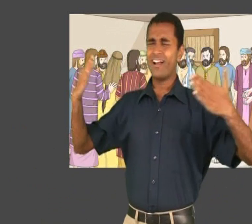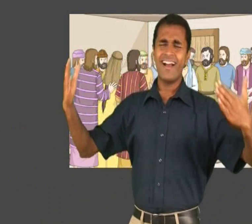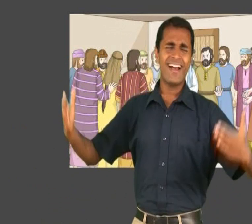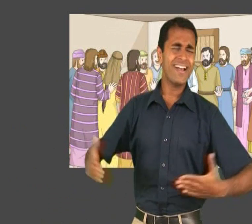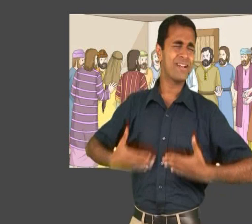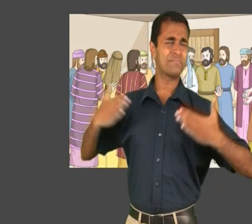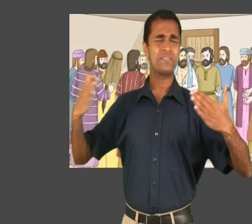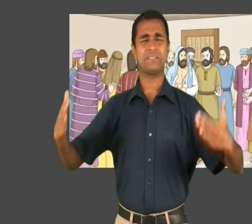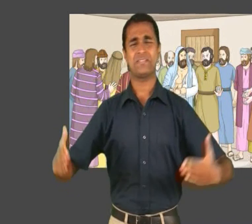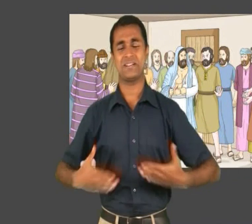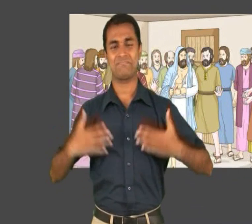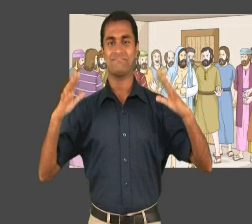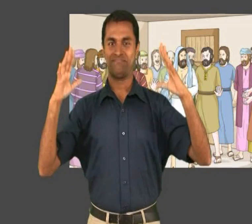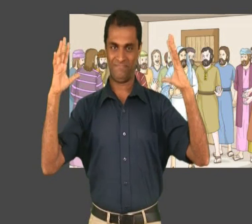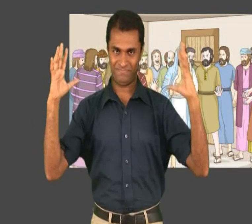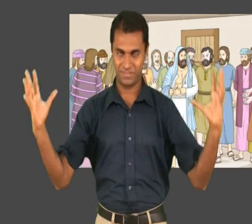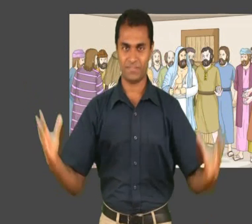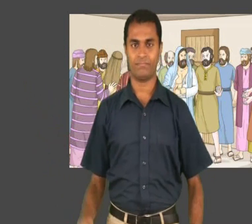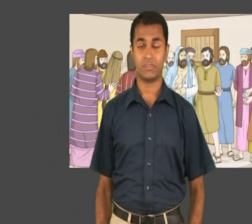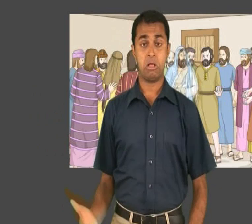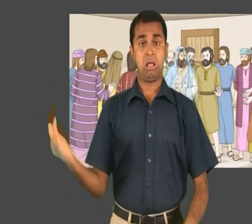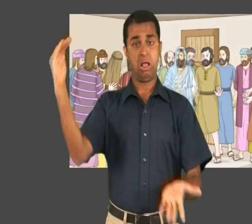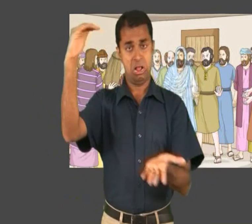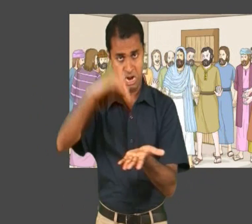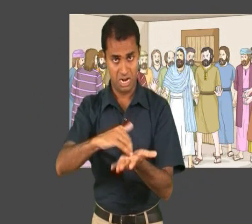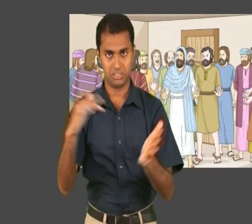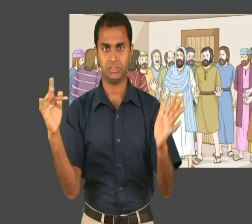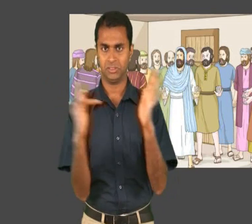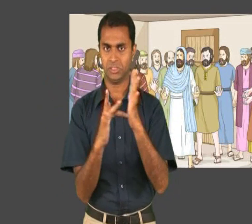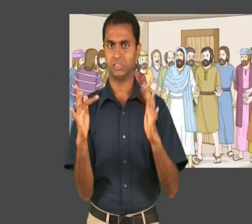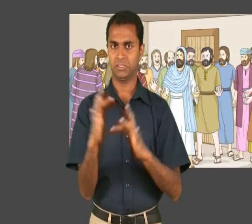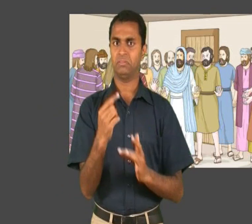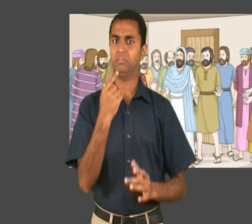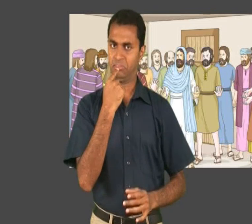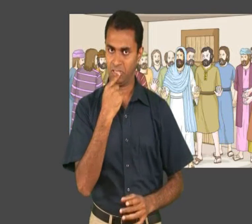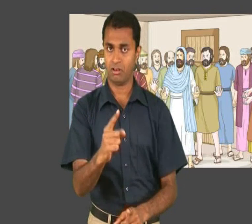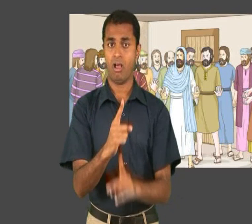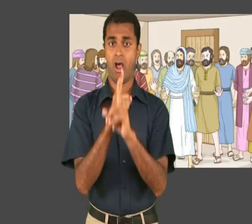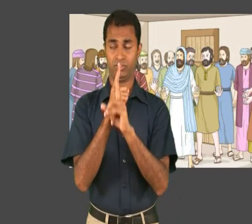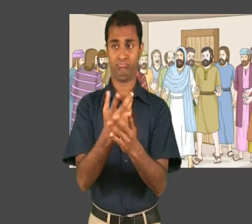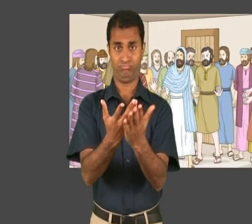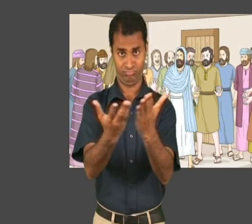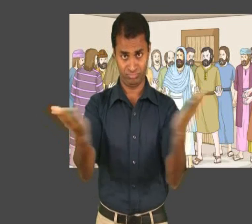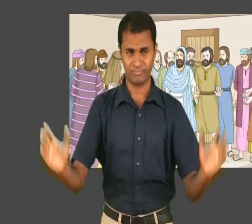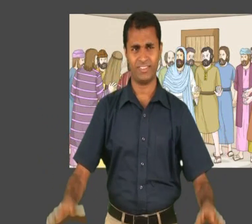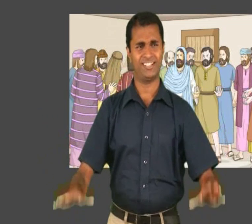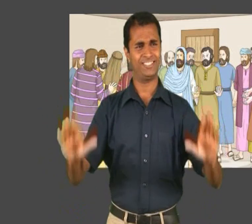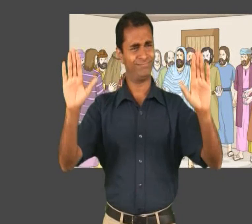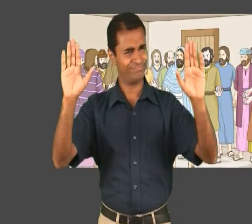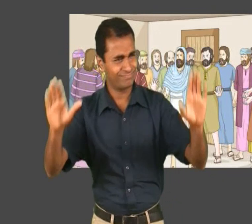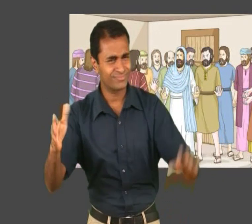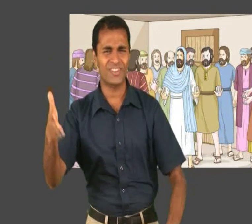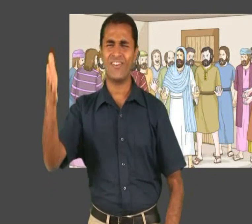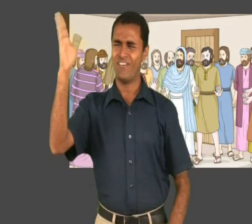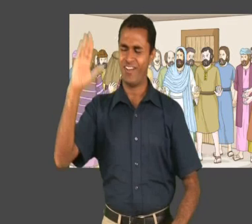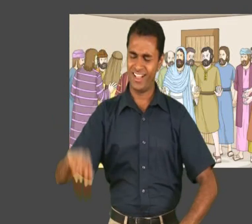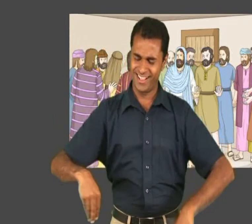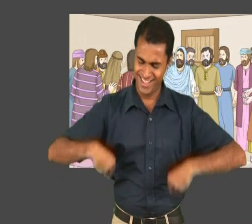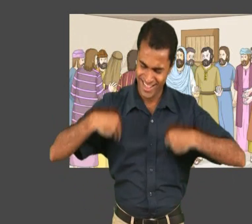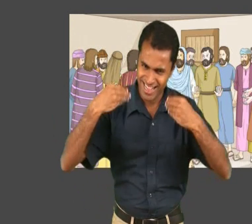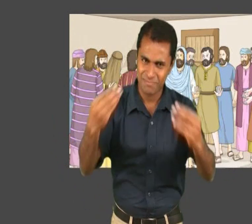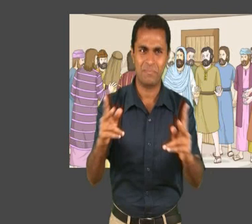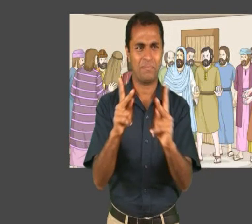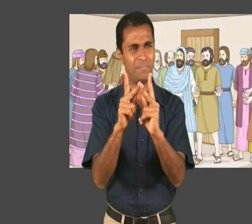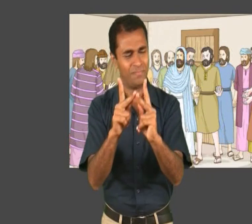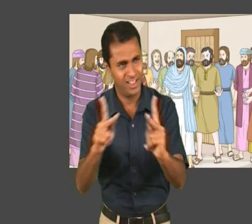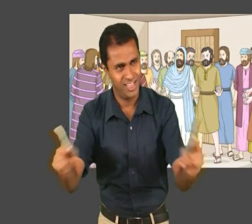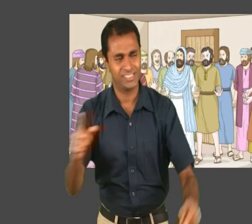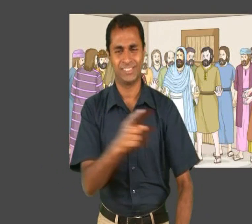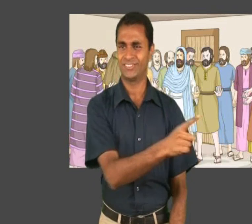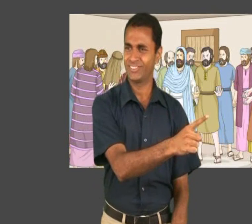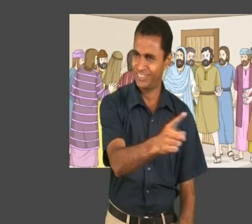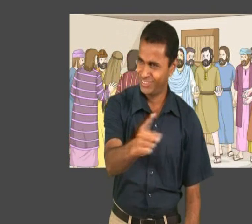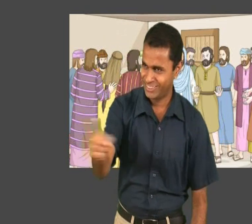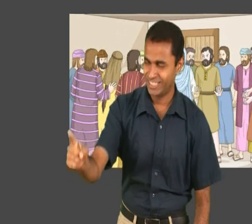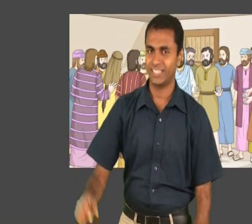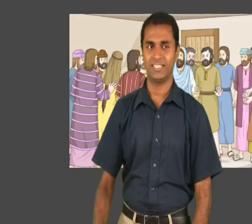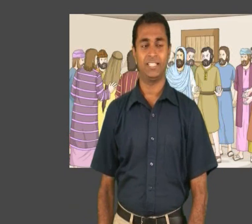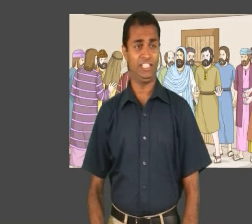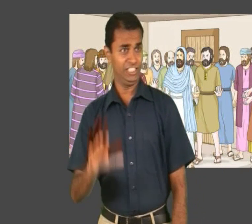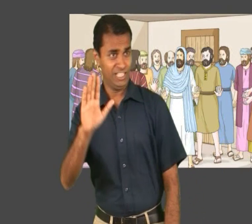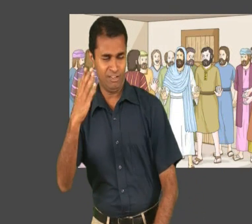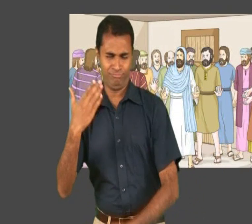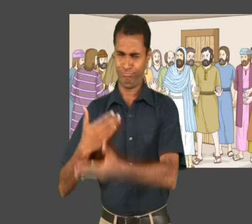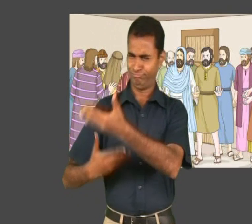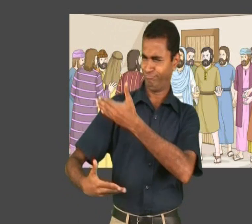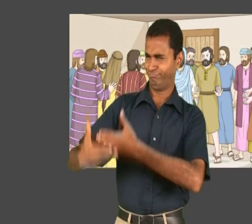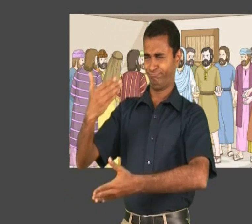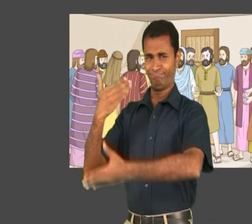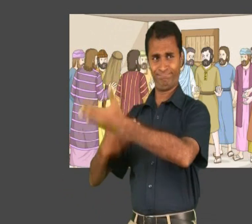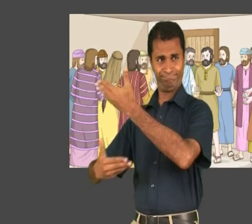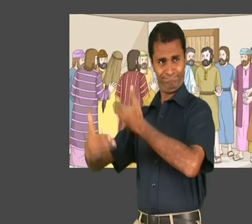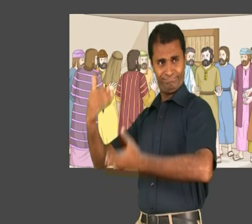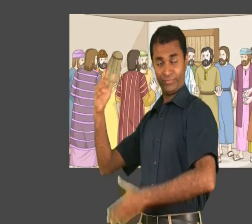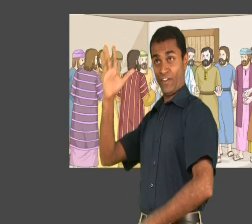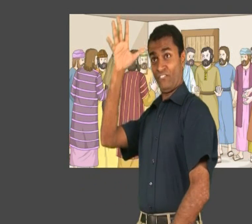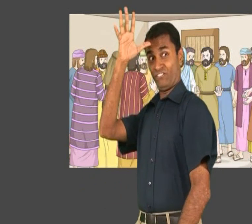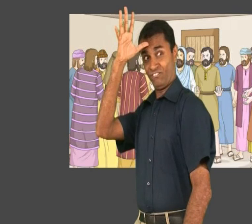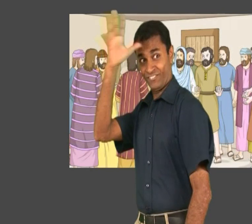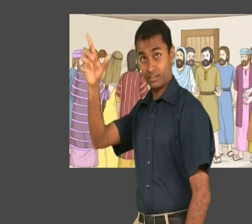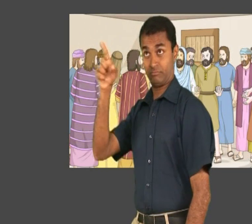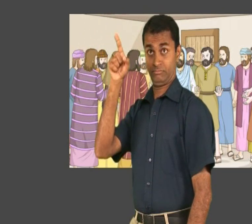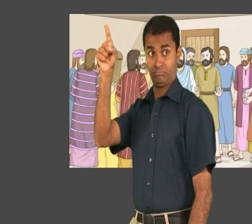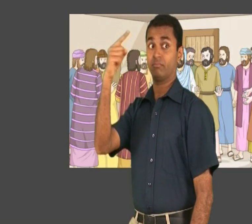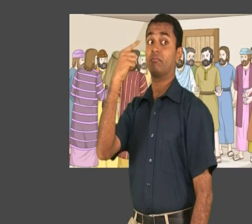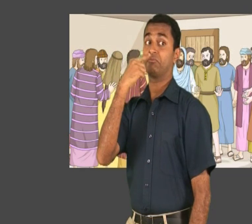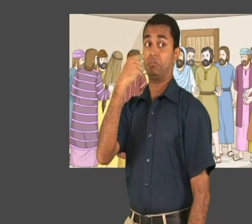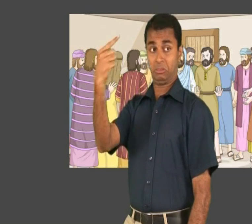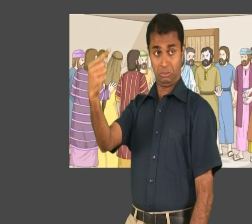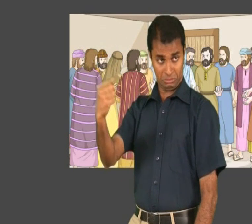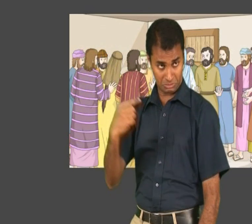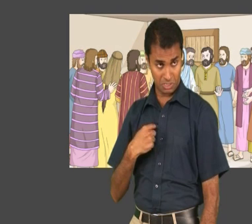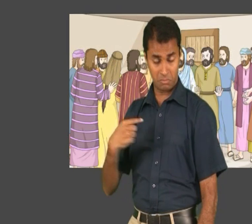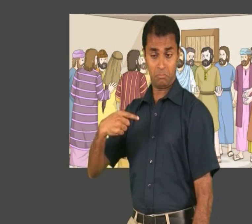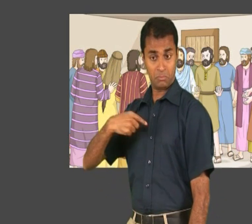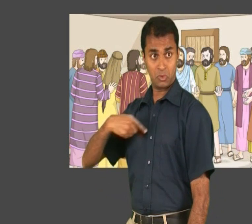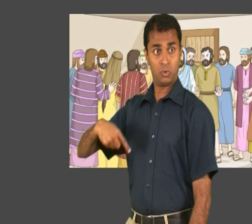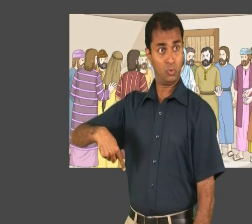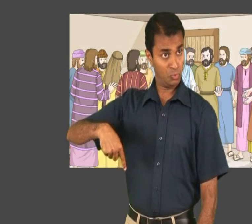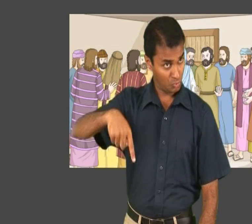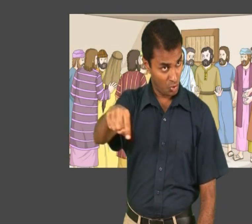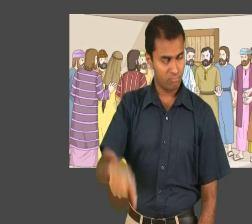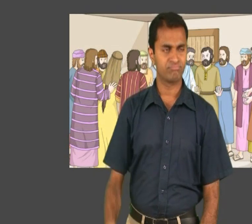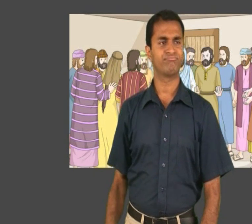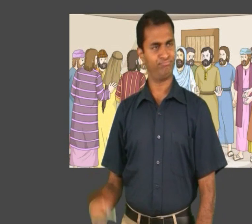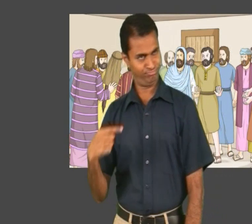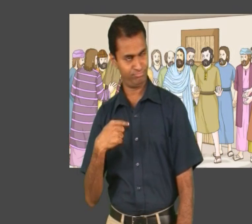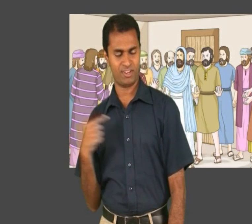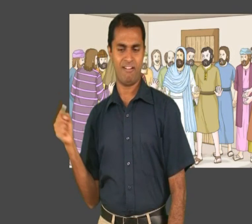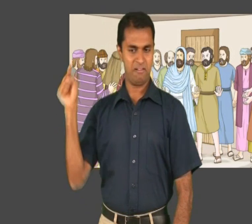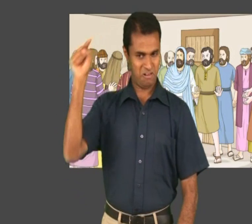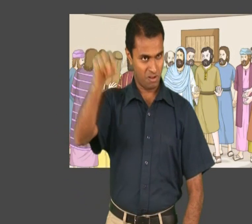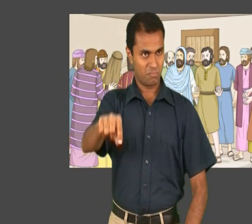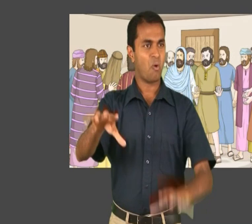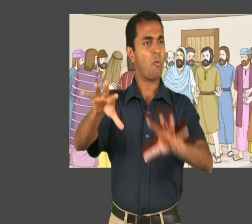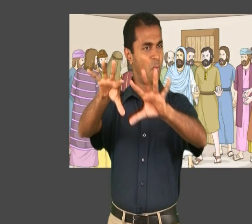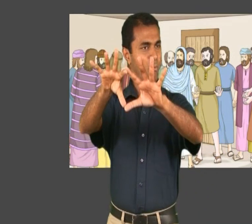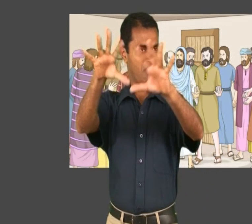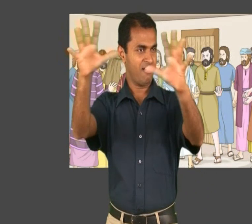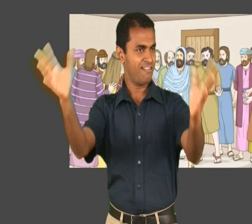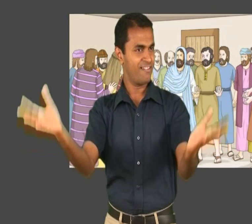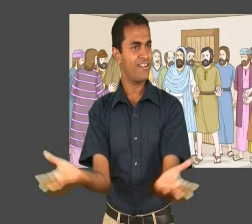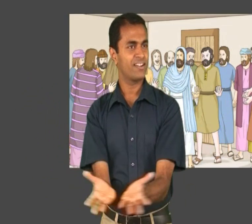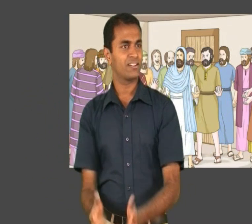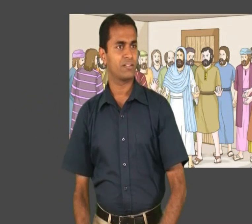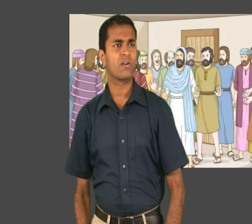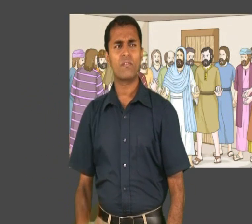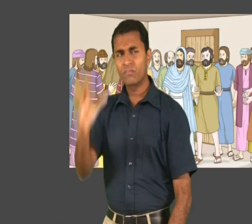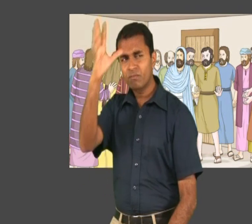Again Jesus said to them, “Peace be with you.